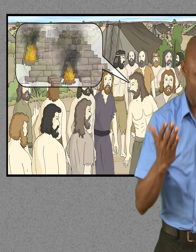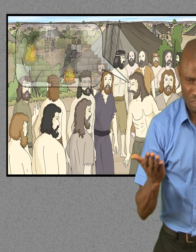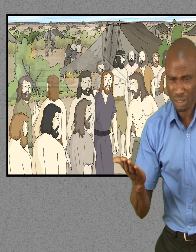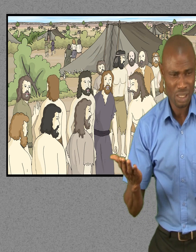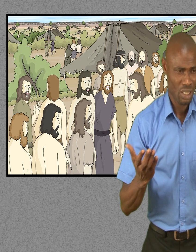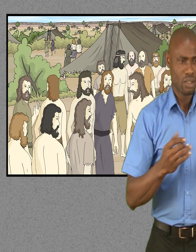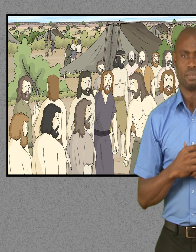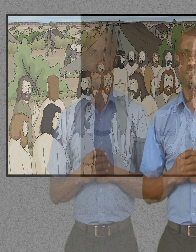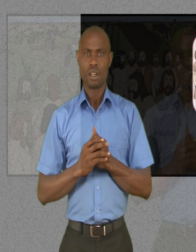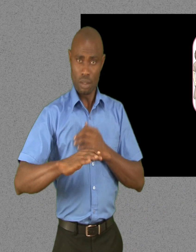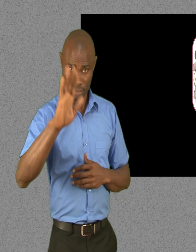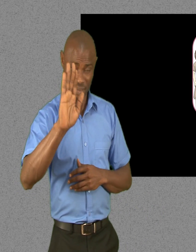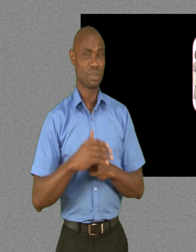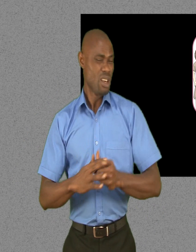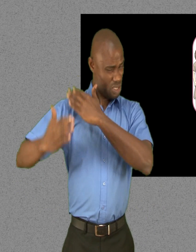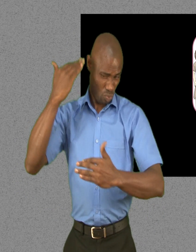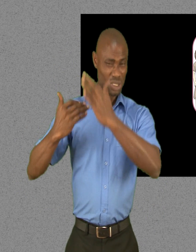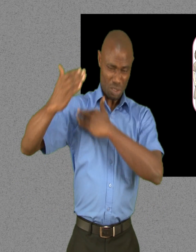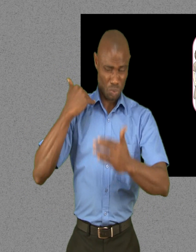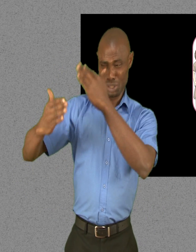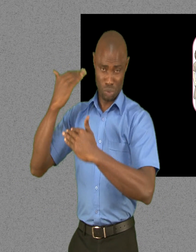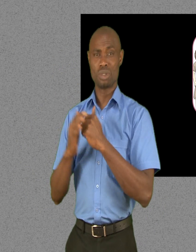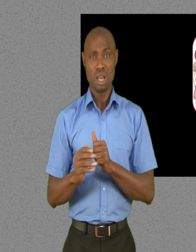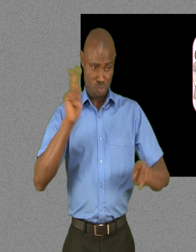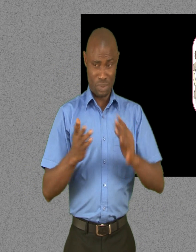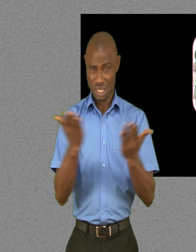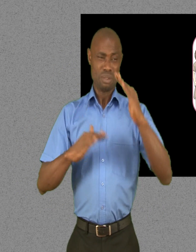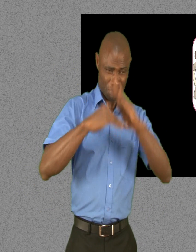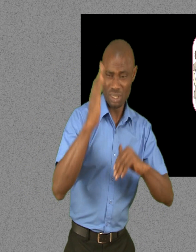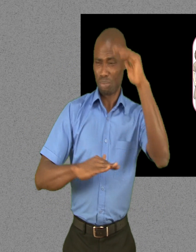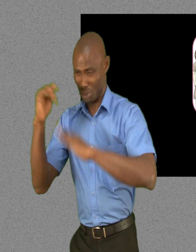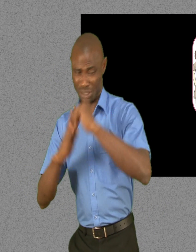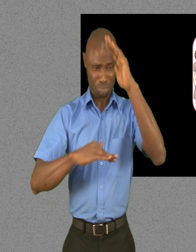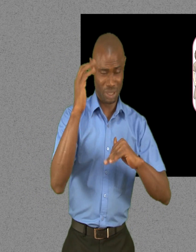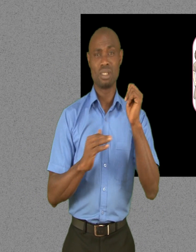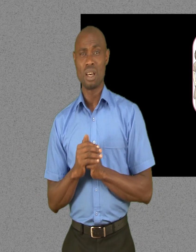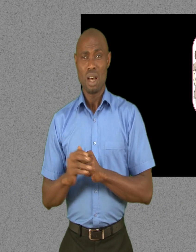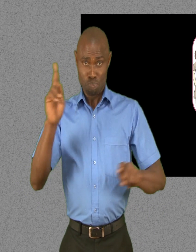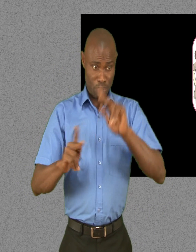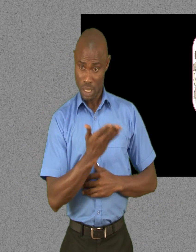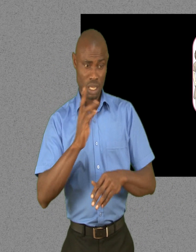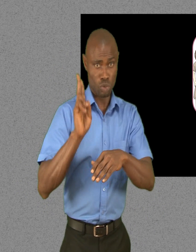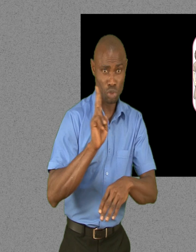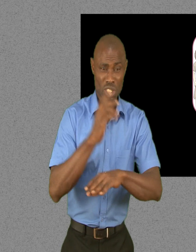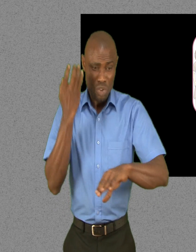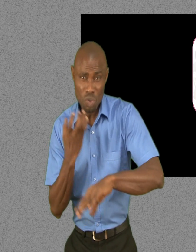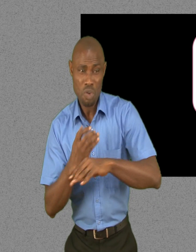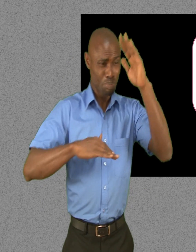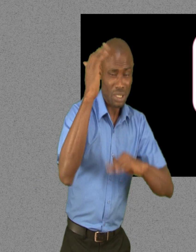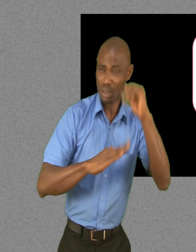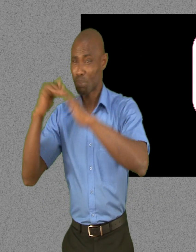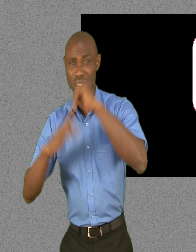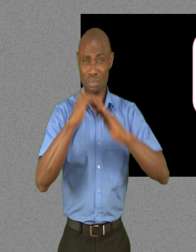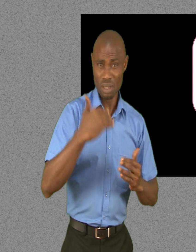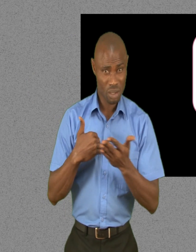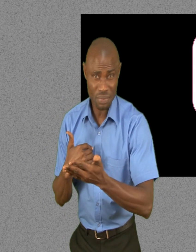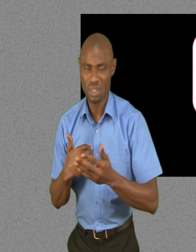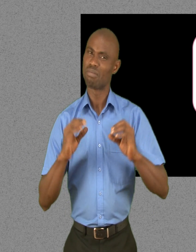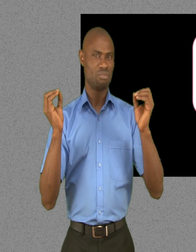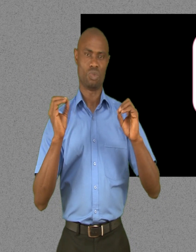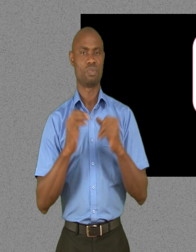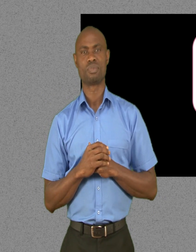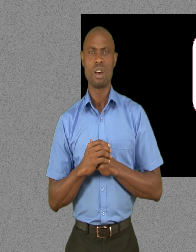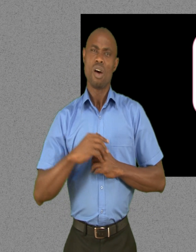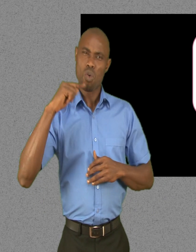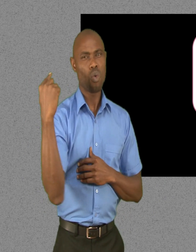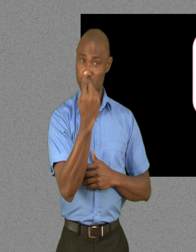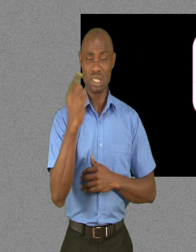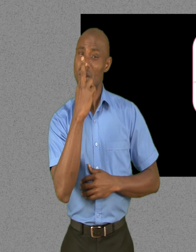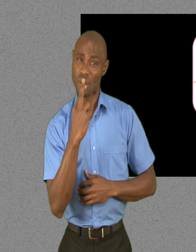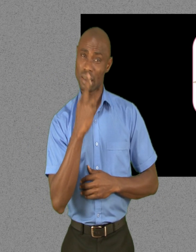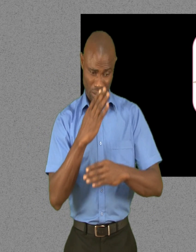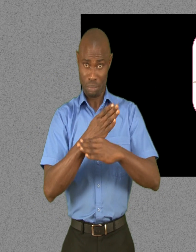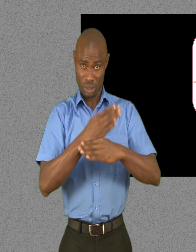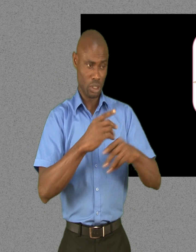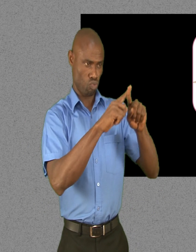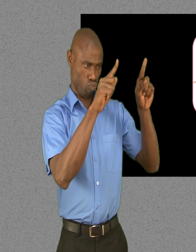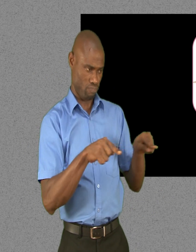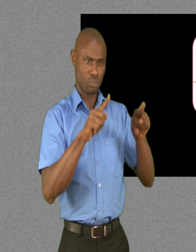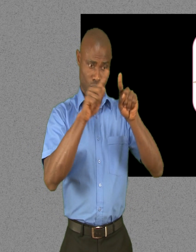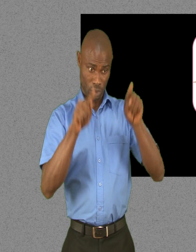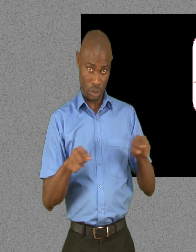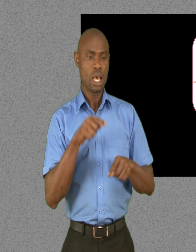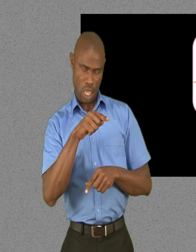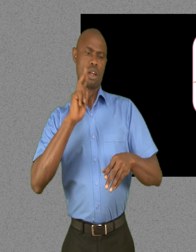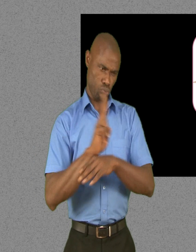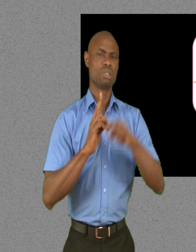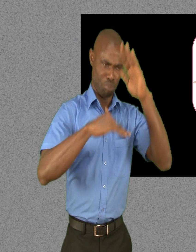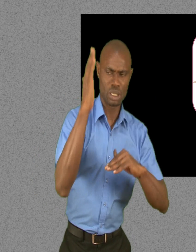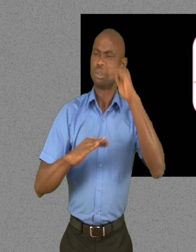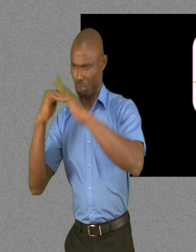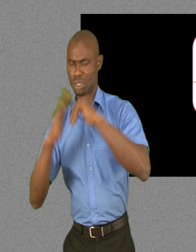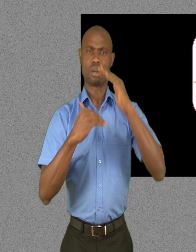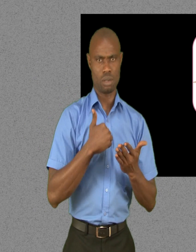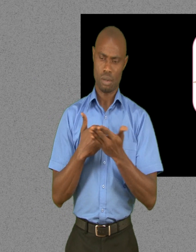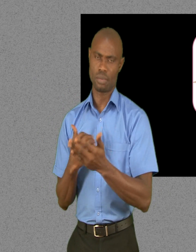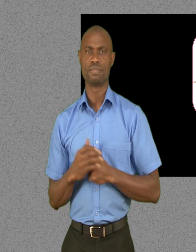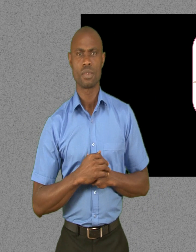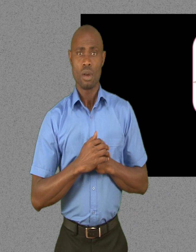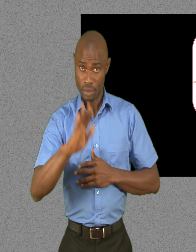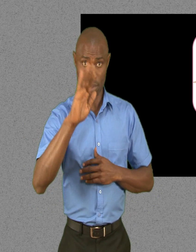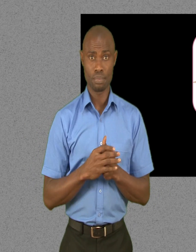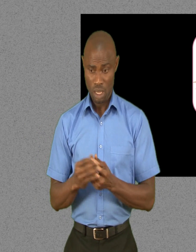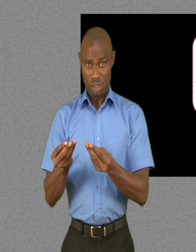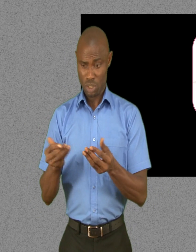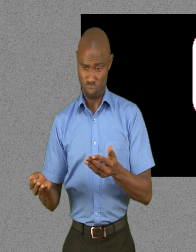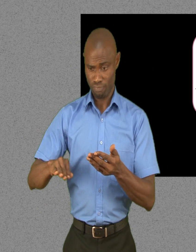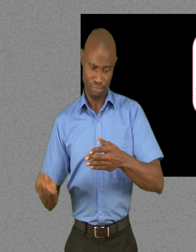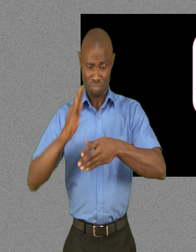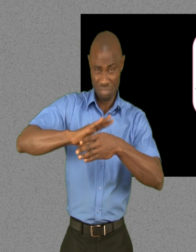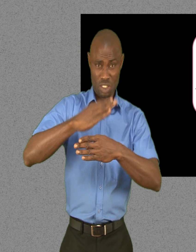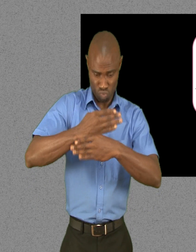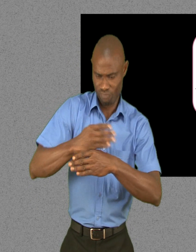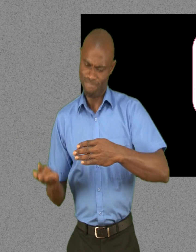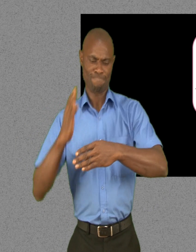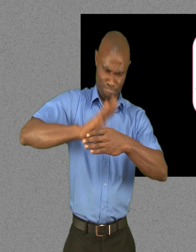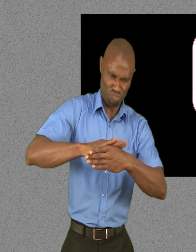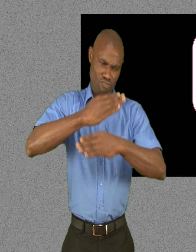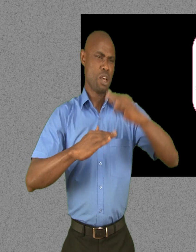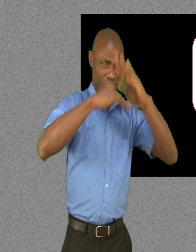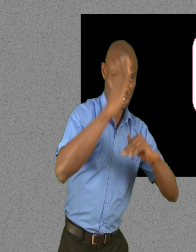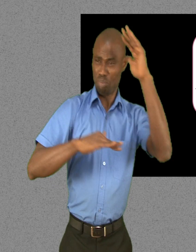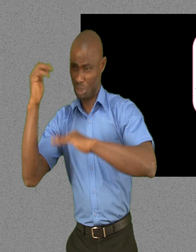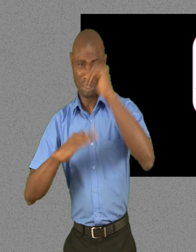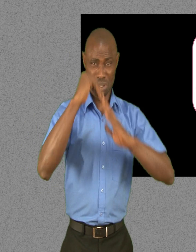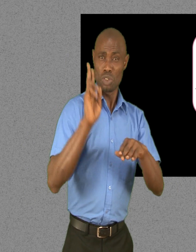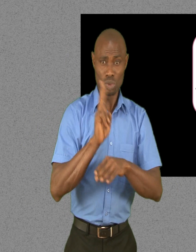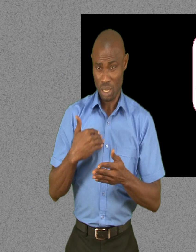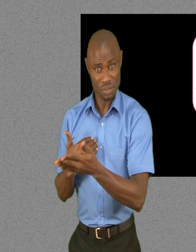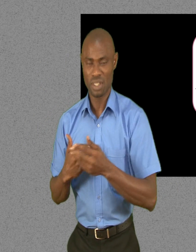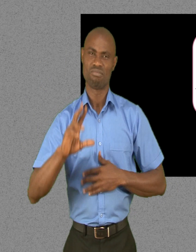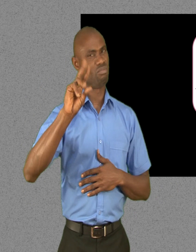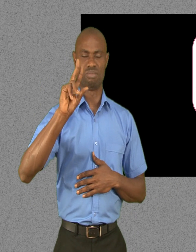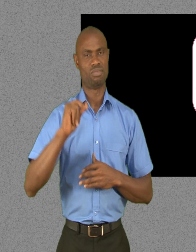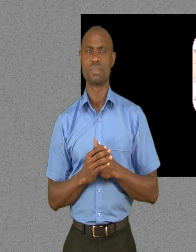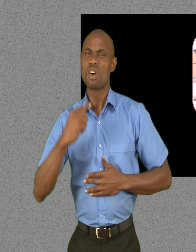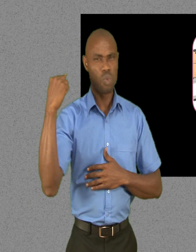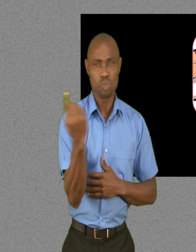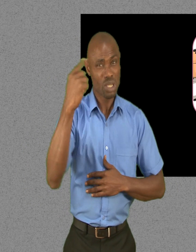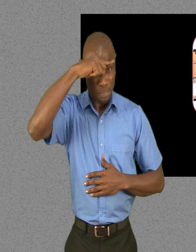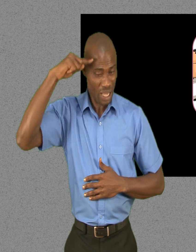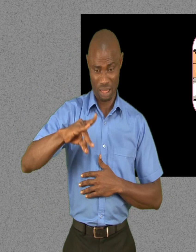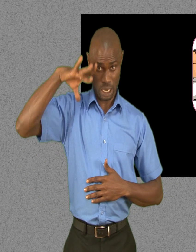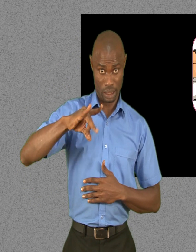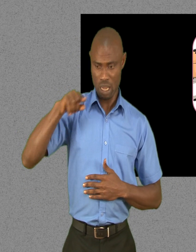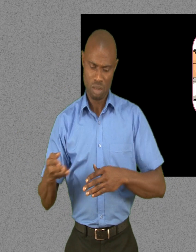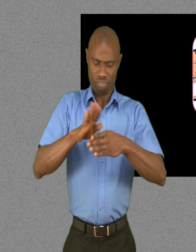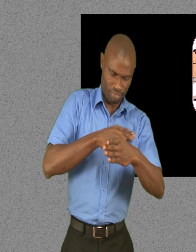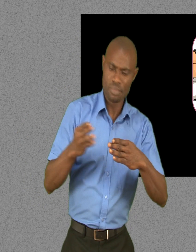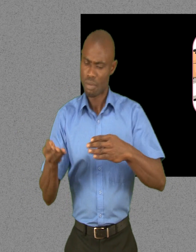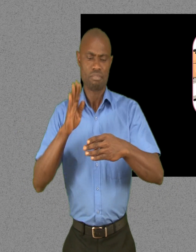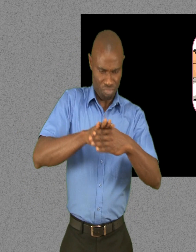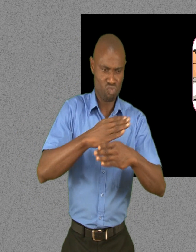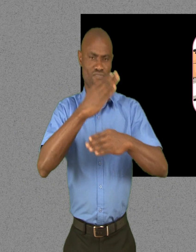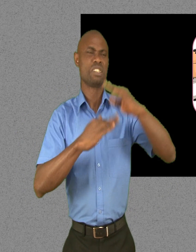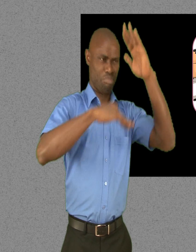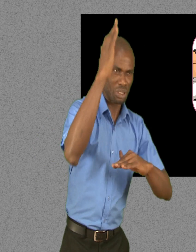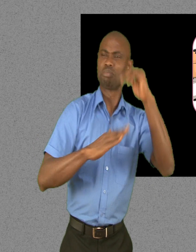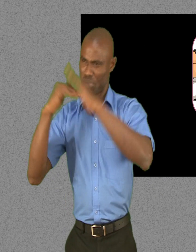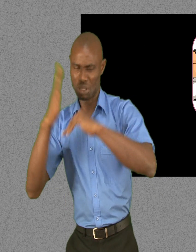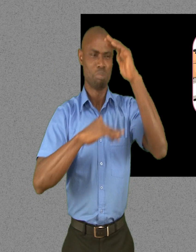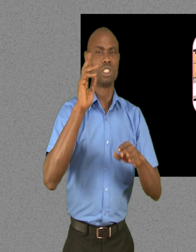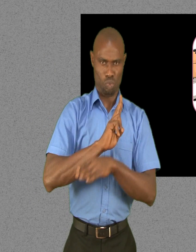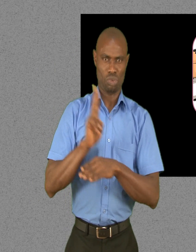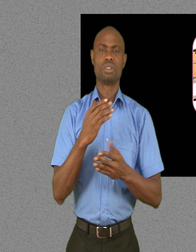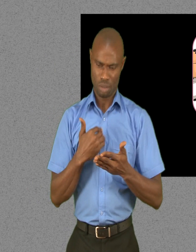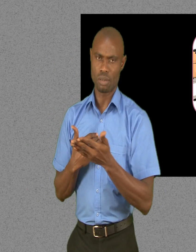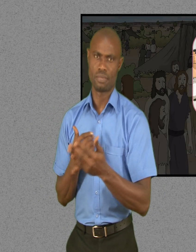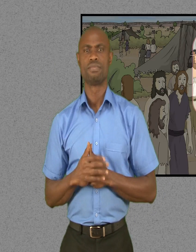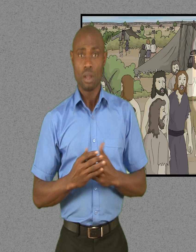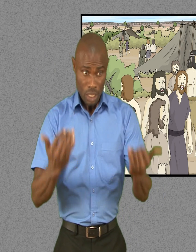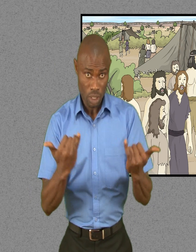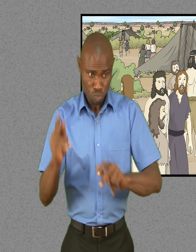So they used brick instead of stone, and tar instead of mortar.